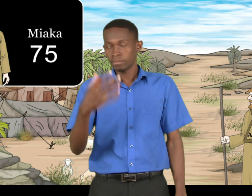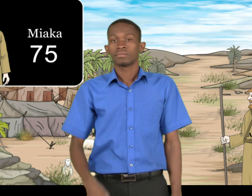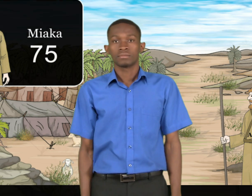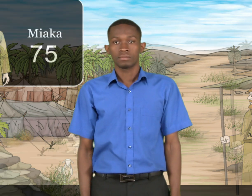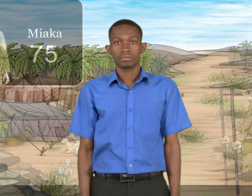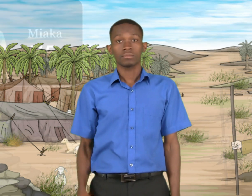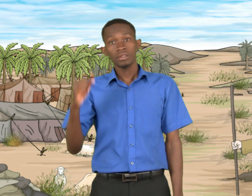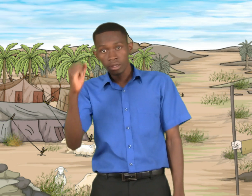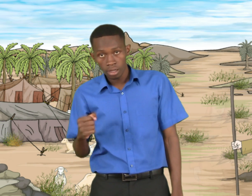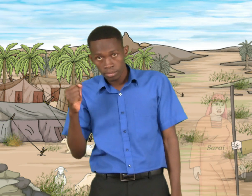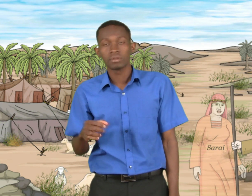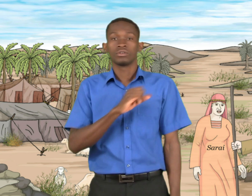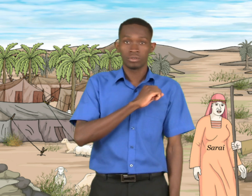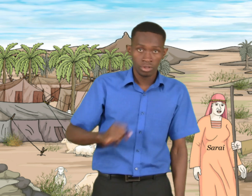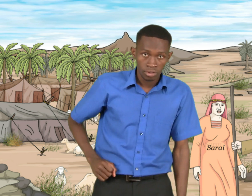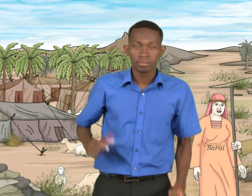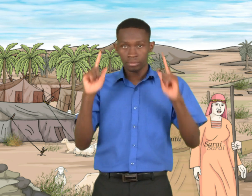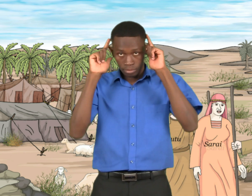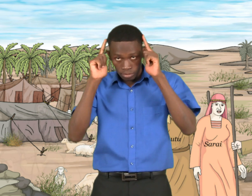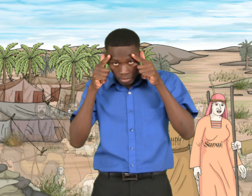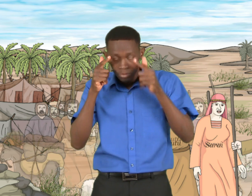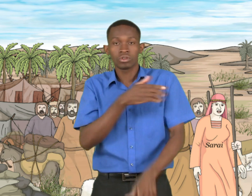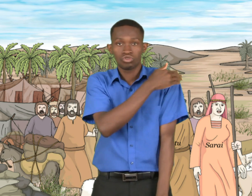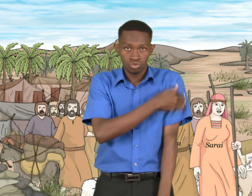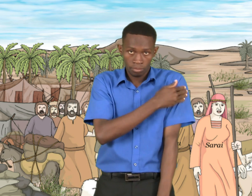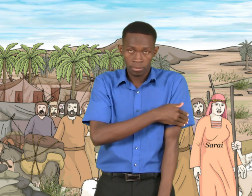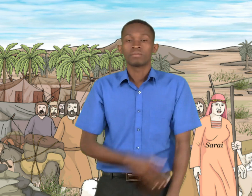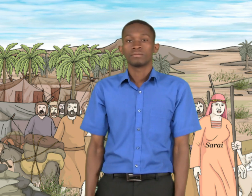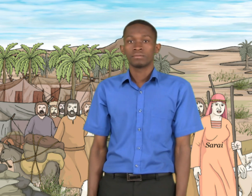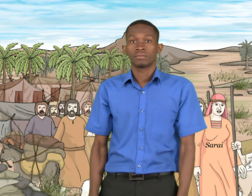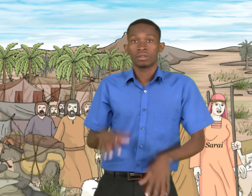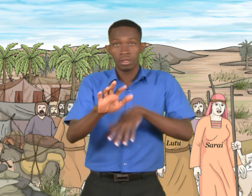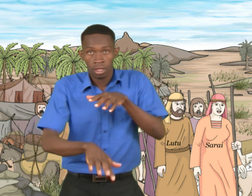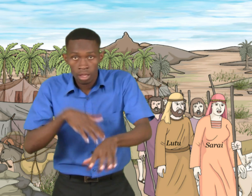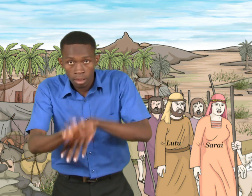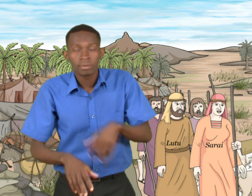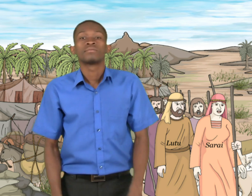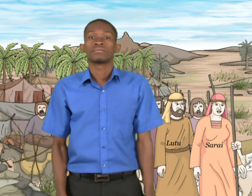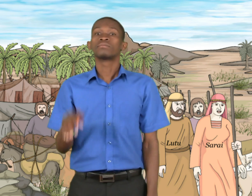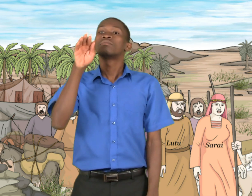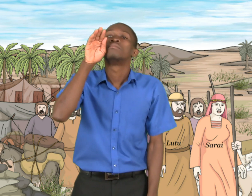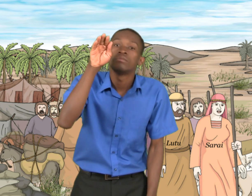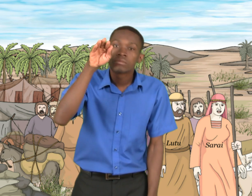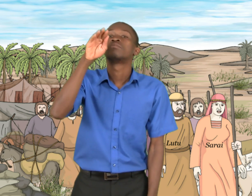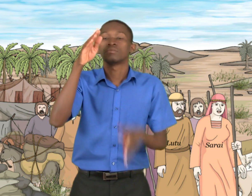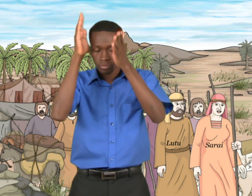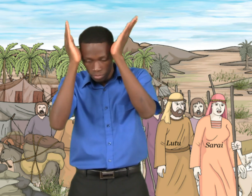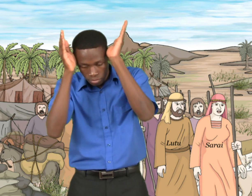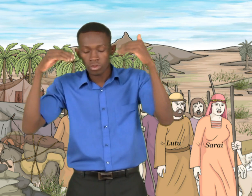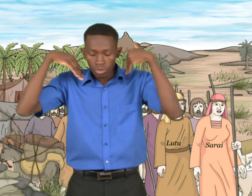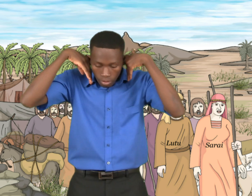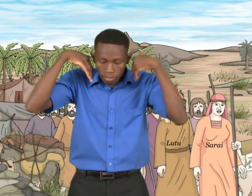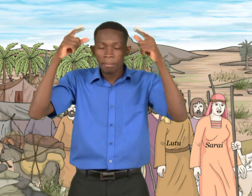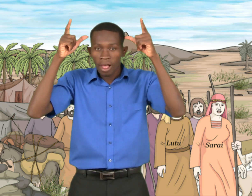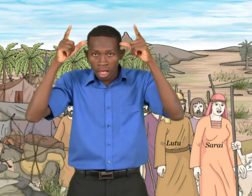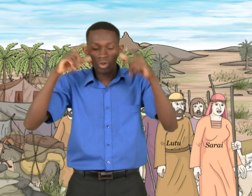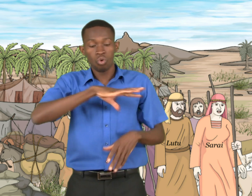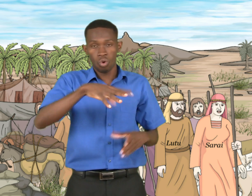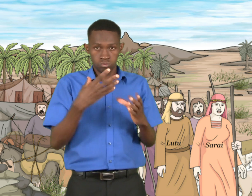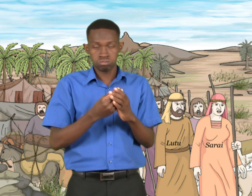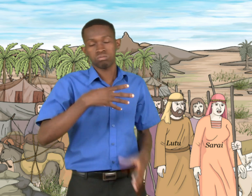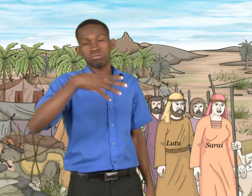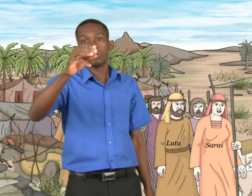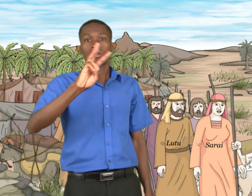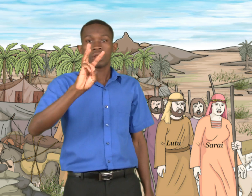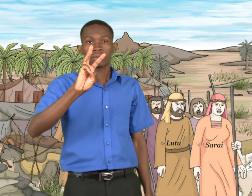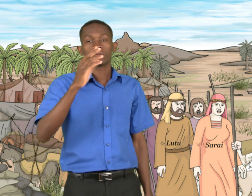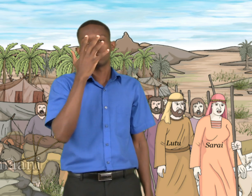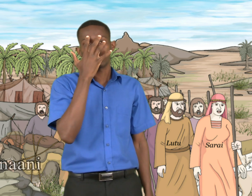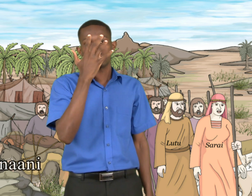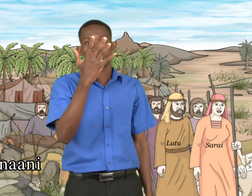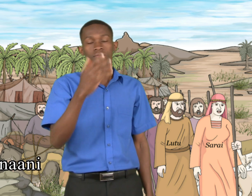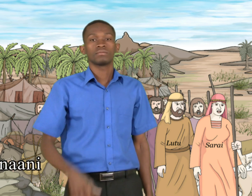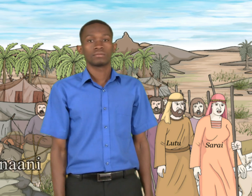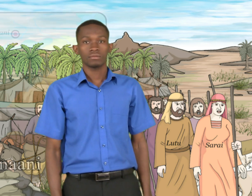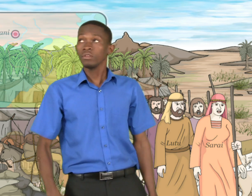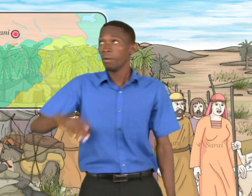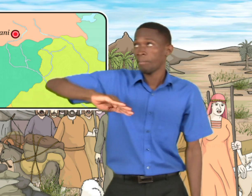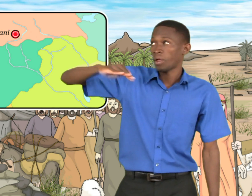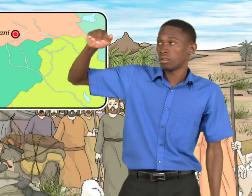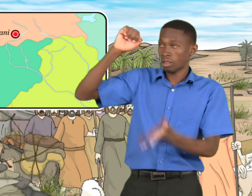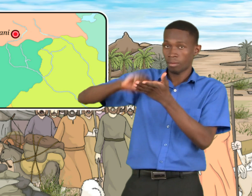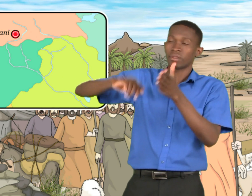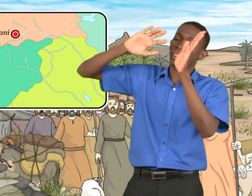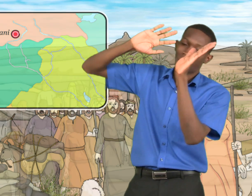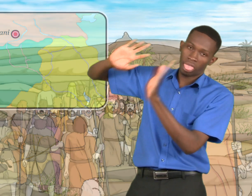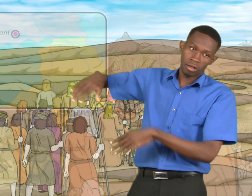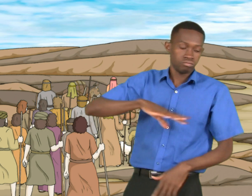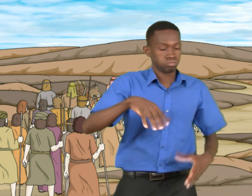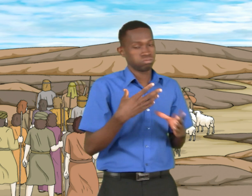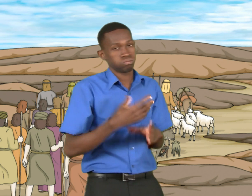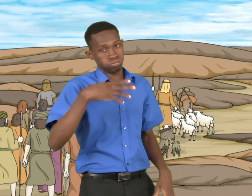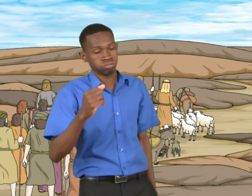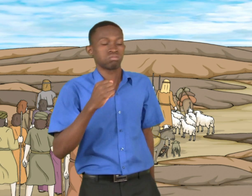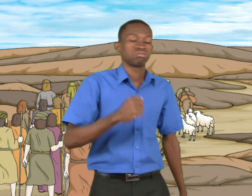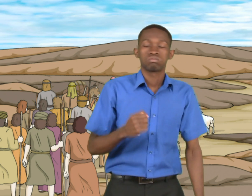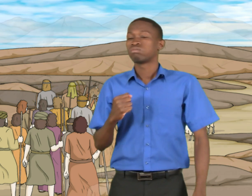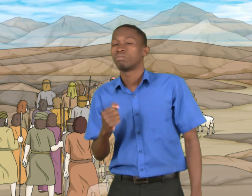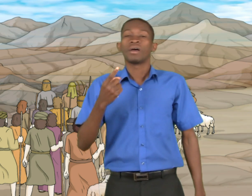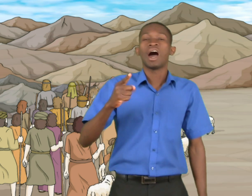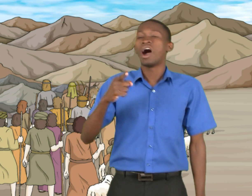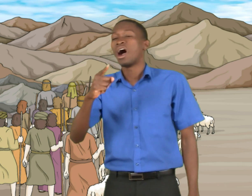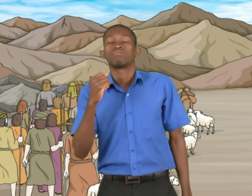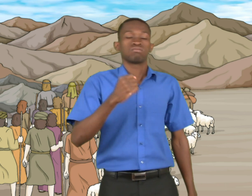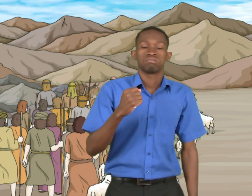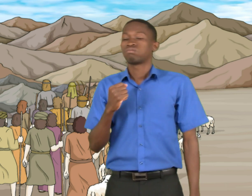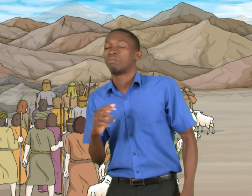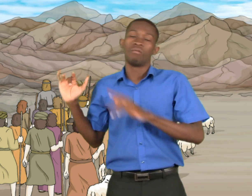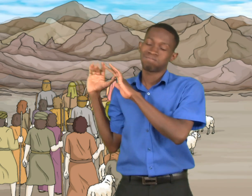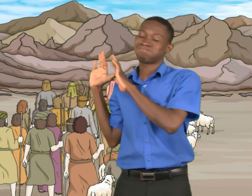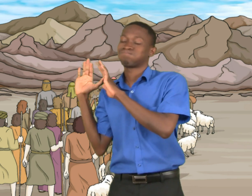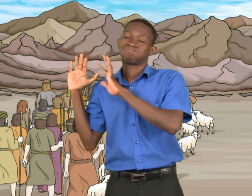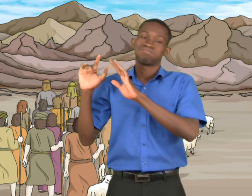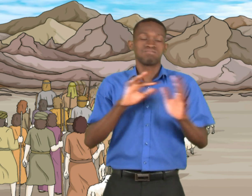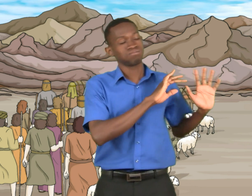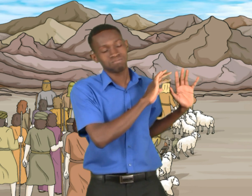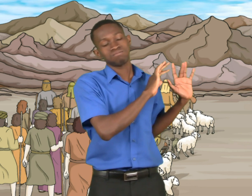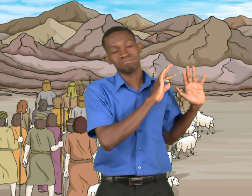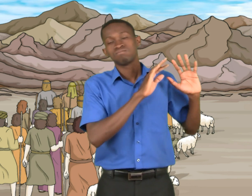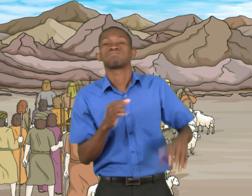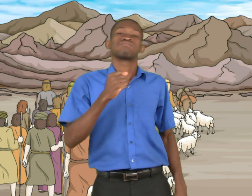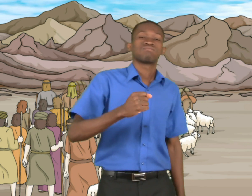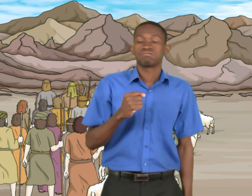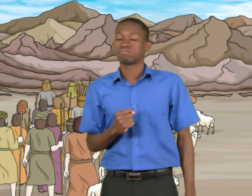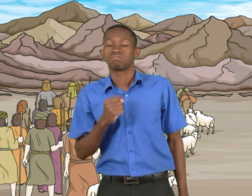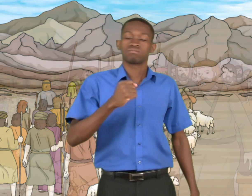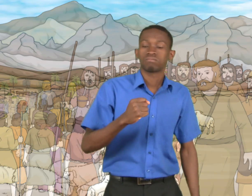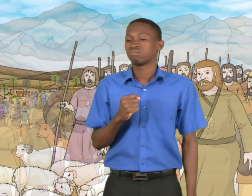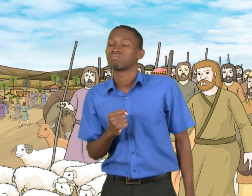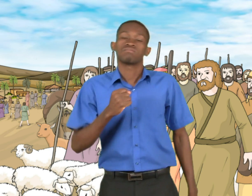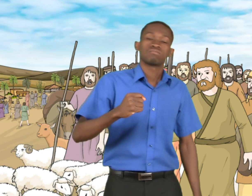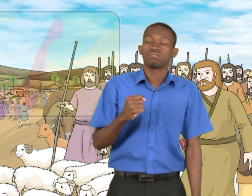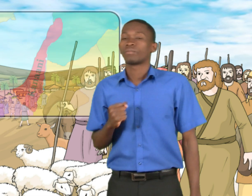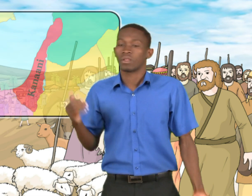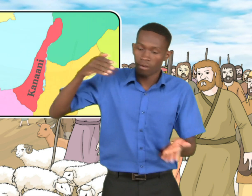And Abram took his wife Sarai, his nephew Lot, and all the possessions and people they had acquired in Haran, and set out for the land of Canaan.